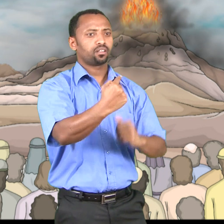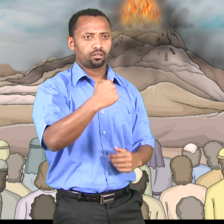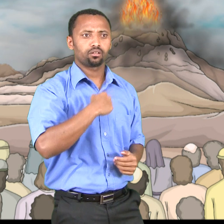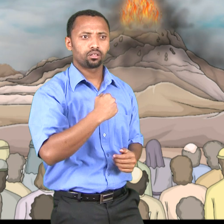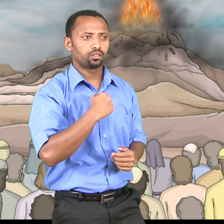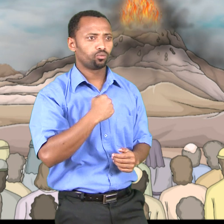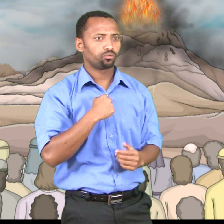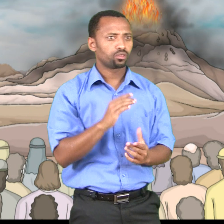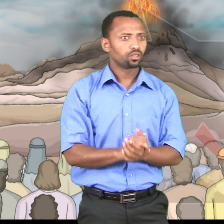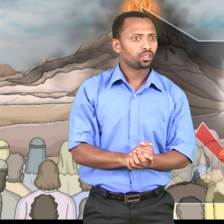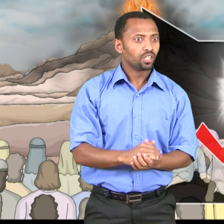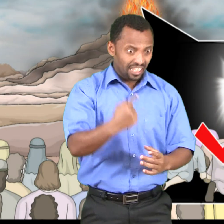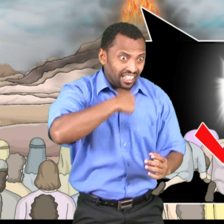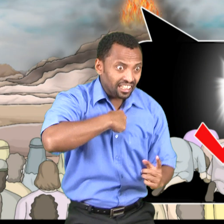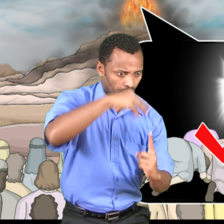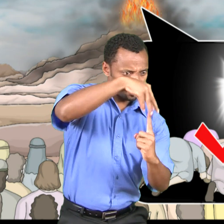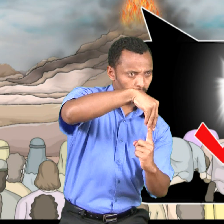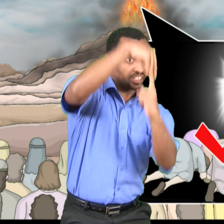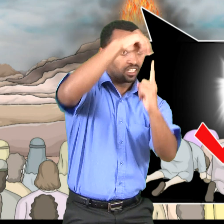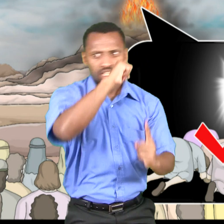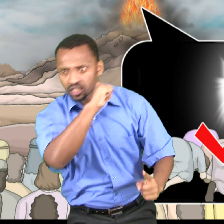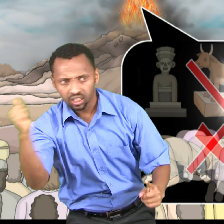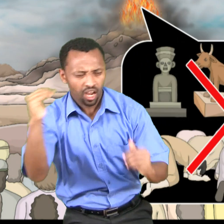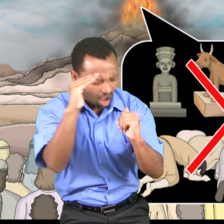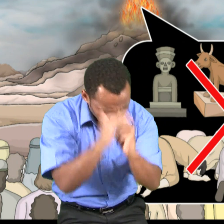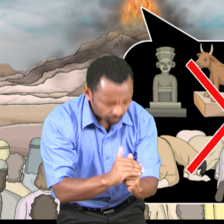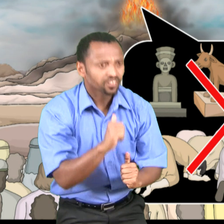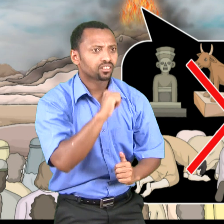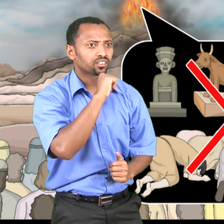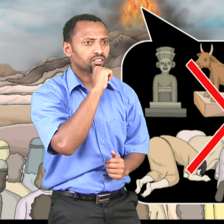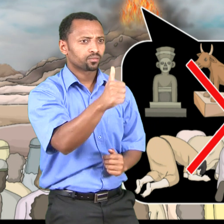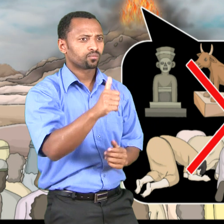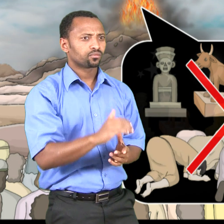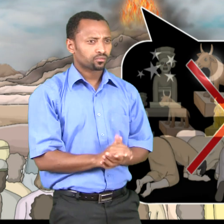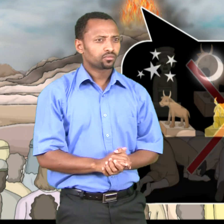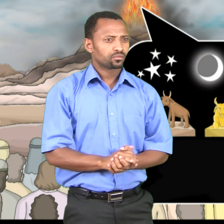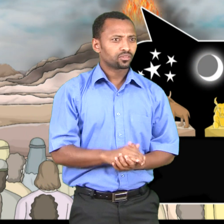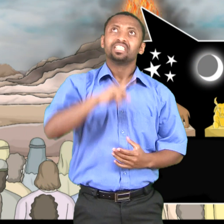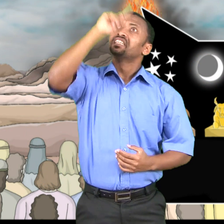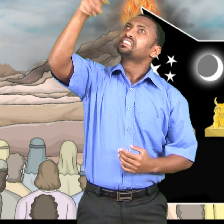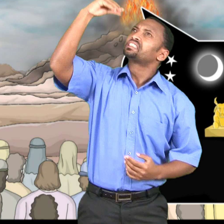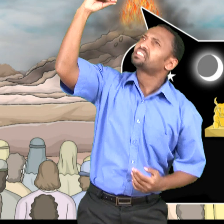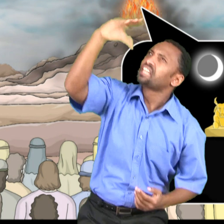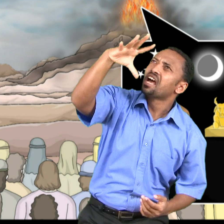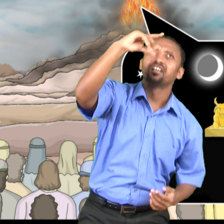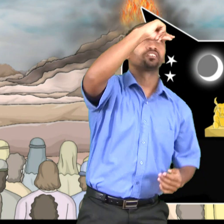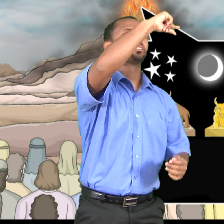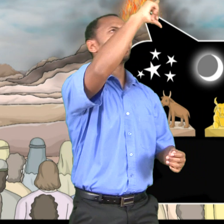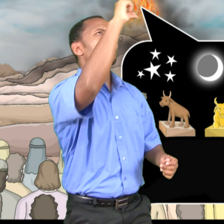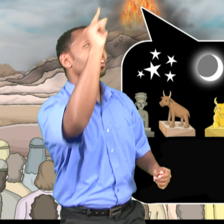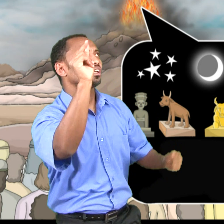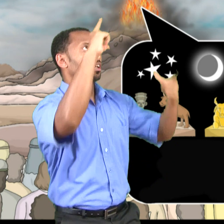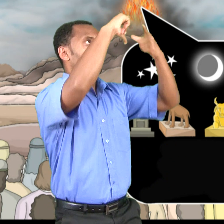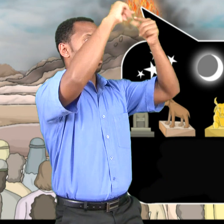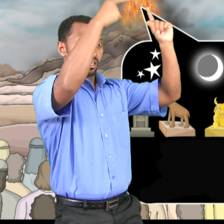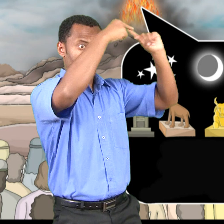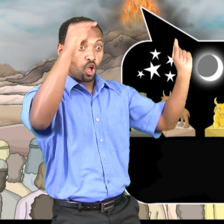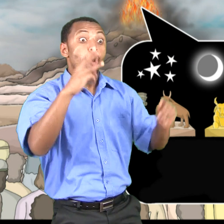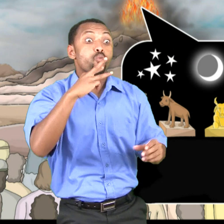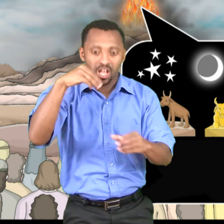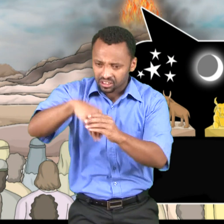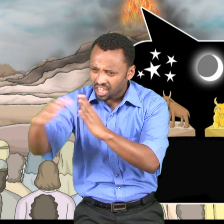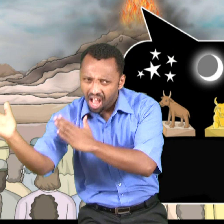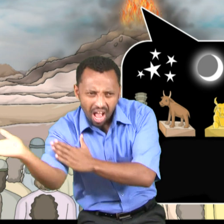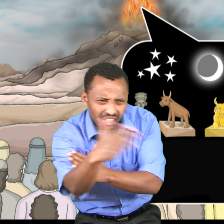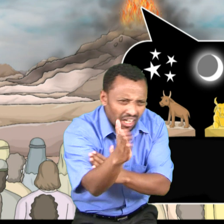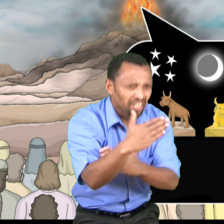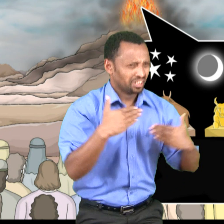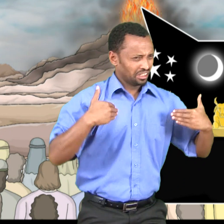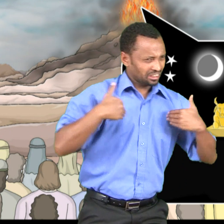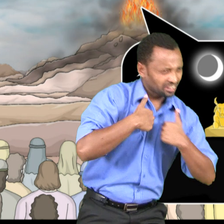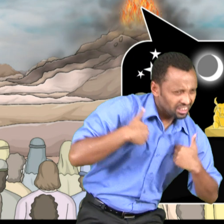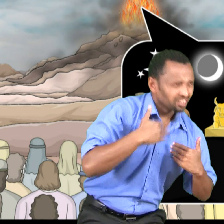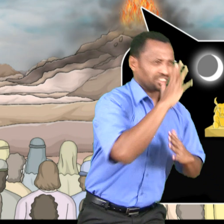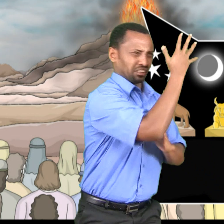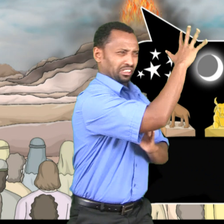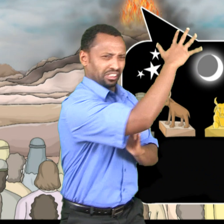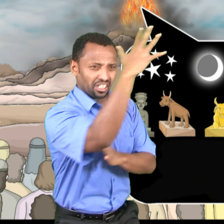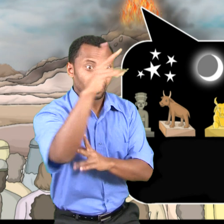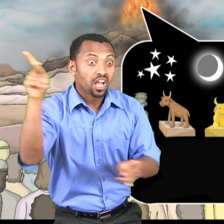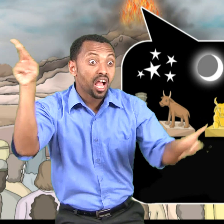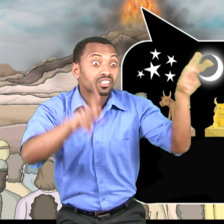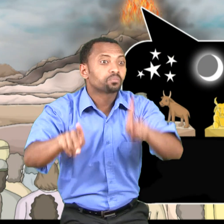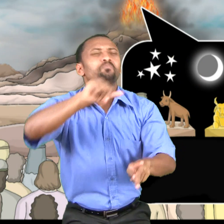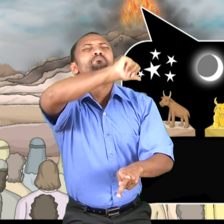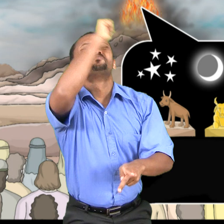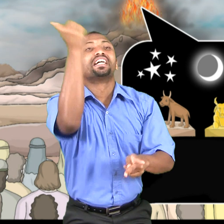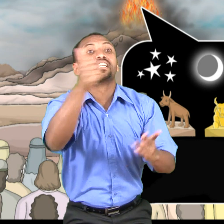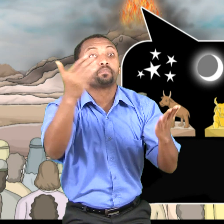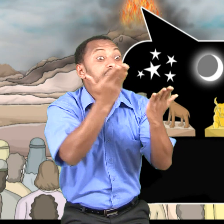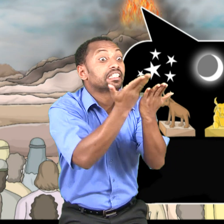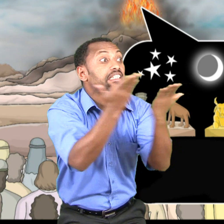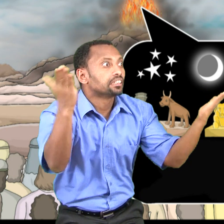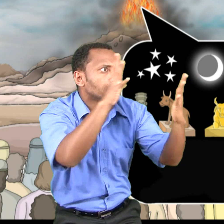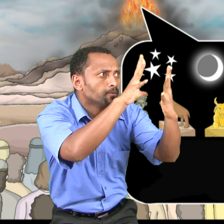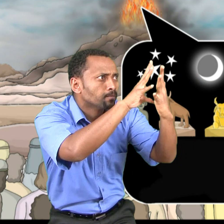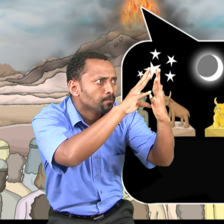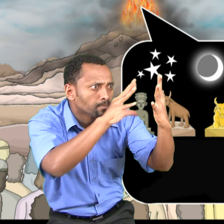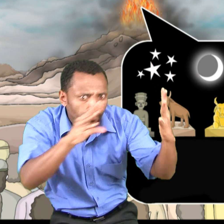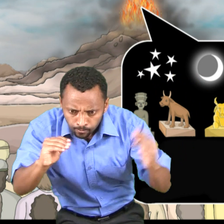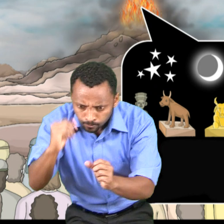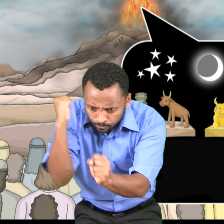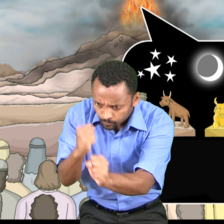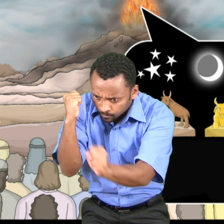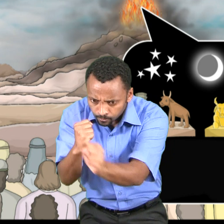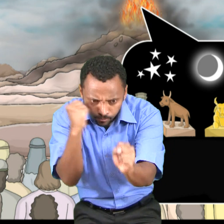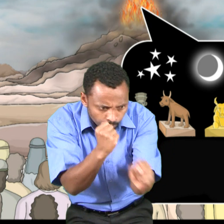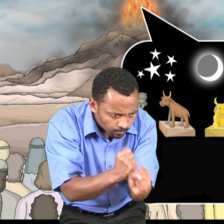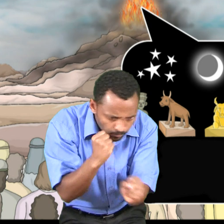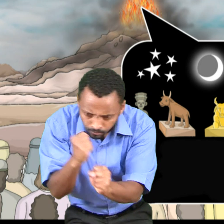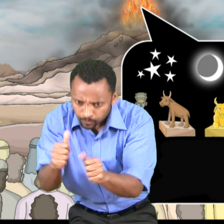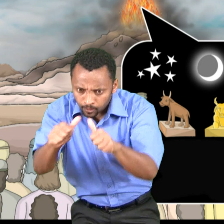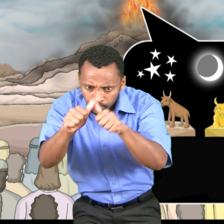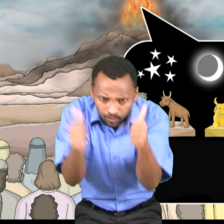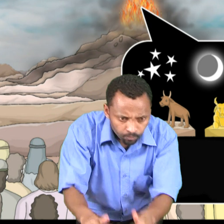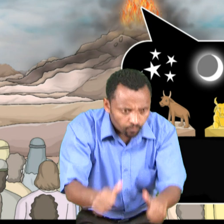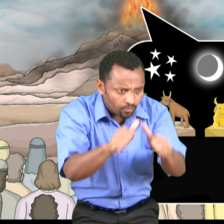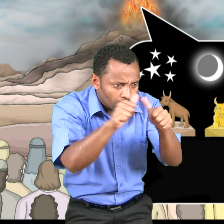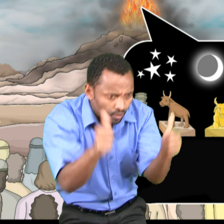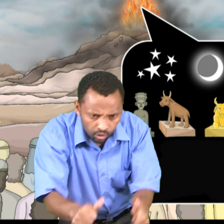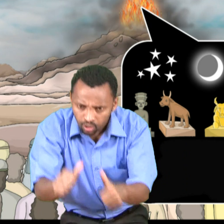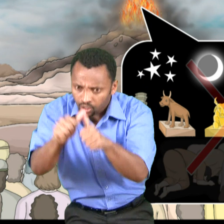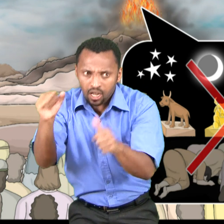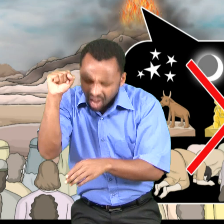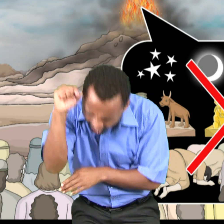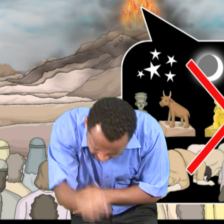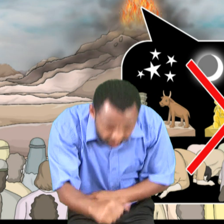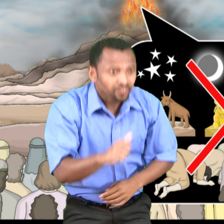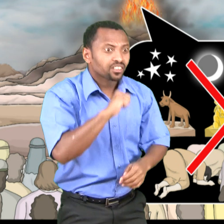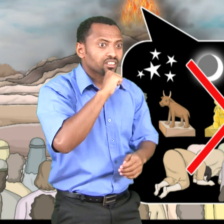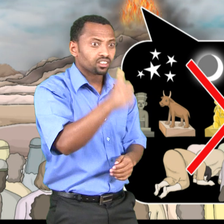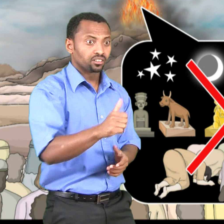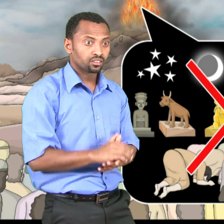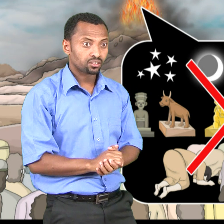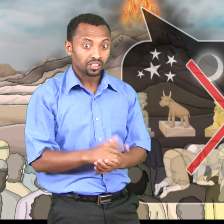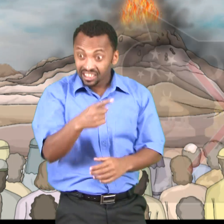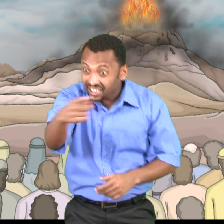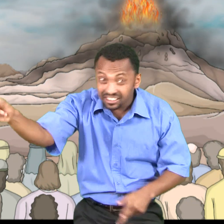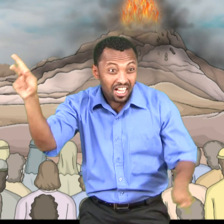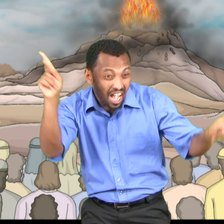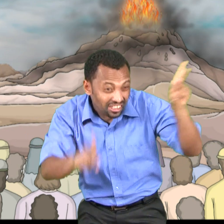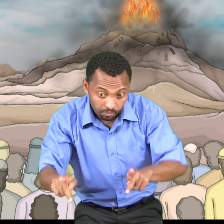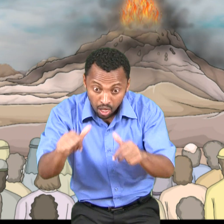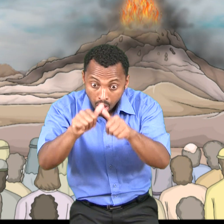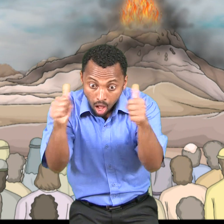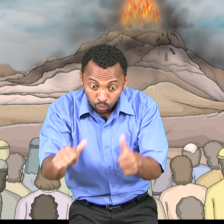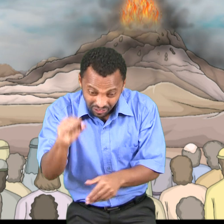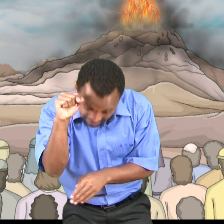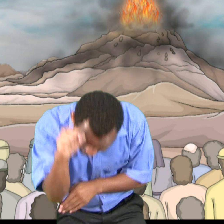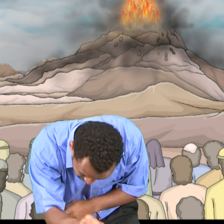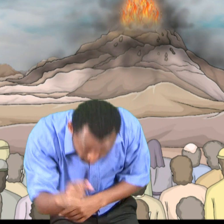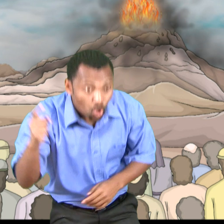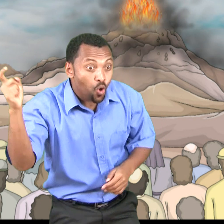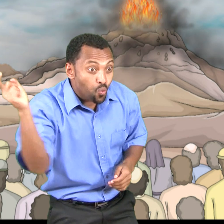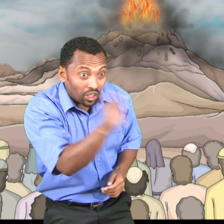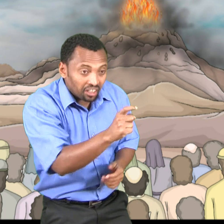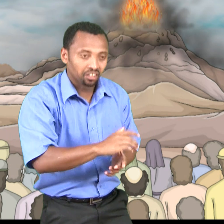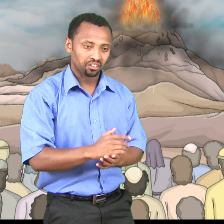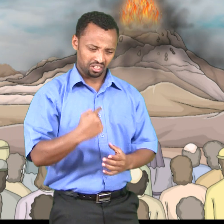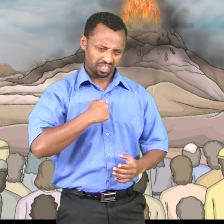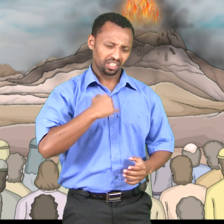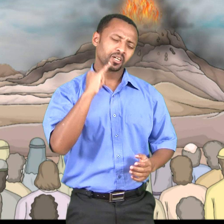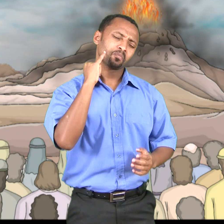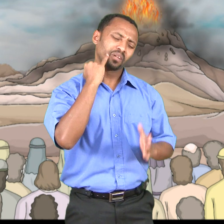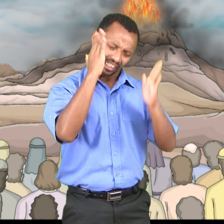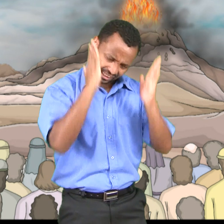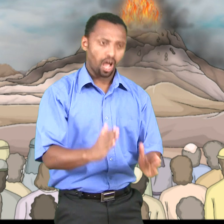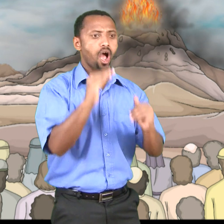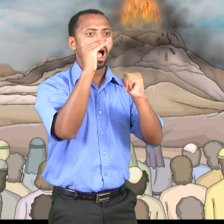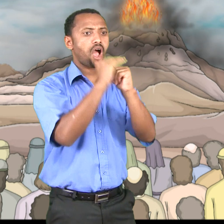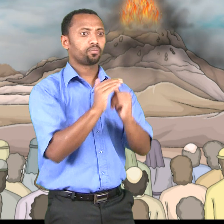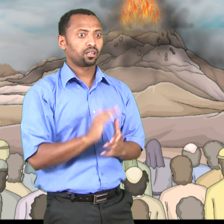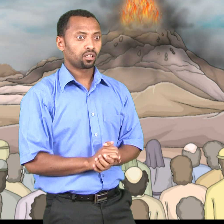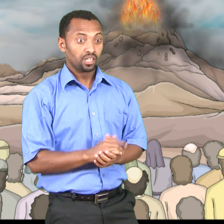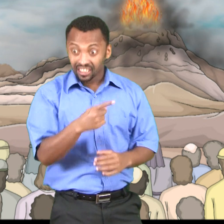You shall have no other gods before Me. You shall not make for yourself an idol in the form of anything in the heavens above, on the earth below, or in the waters beneath. You shall not bow down to them or worship them;